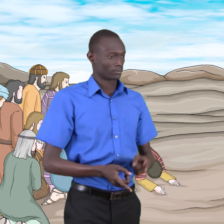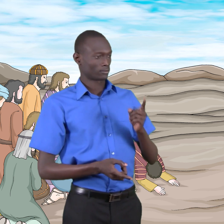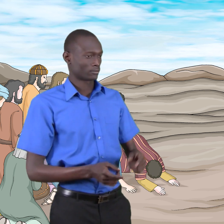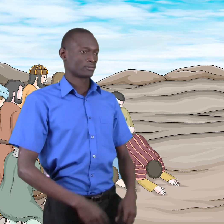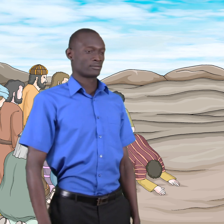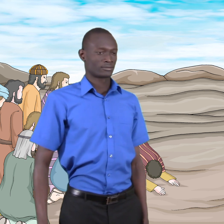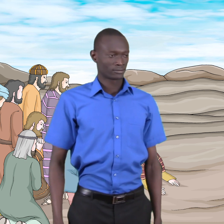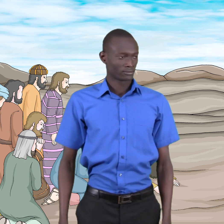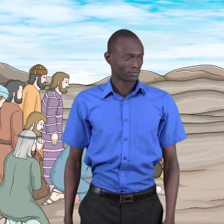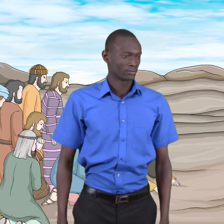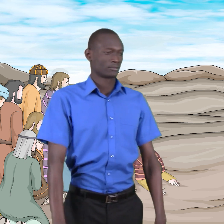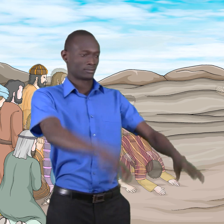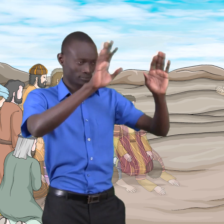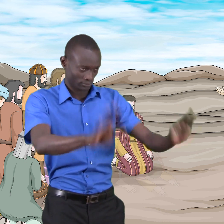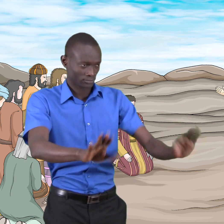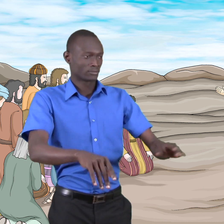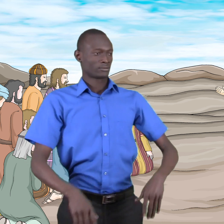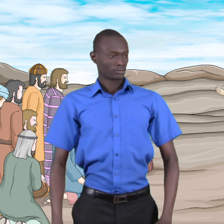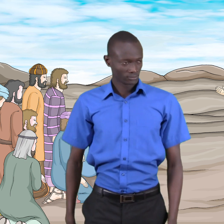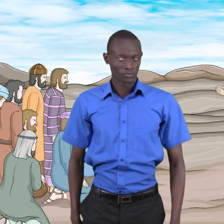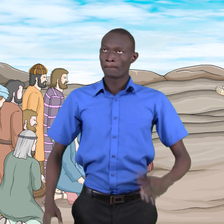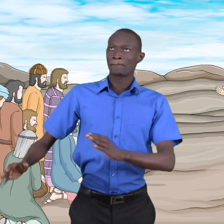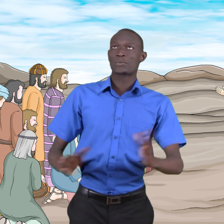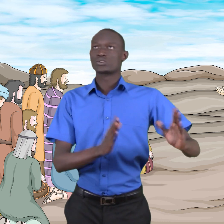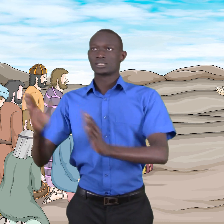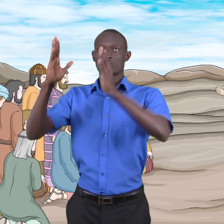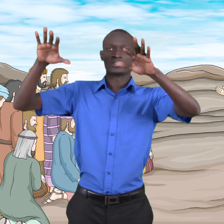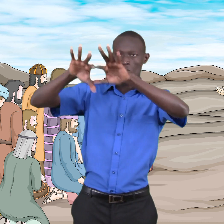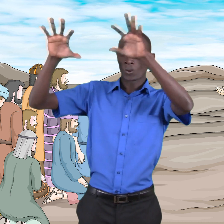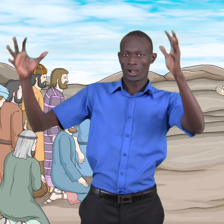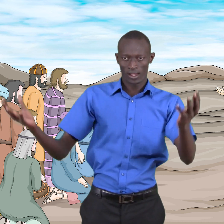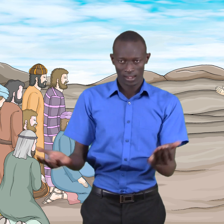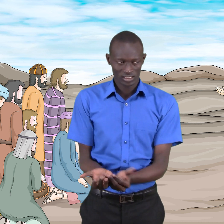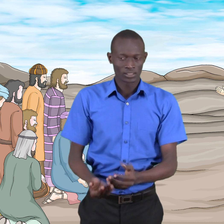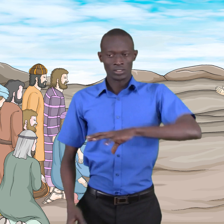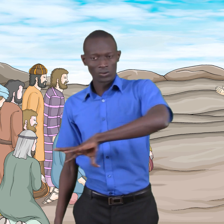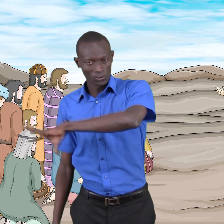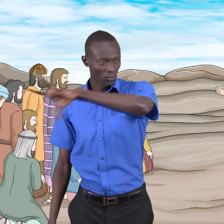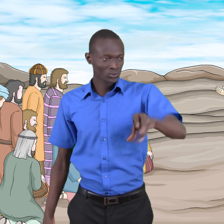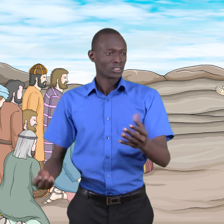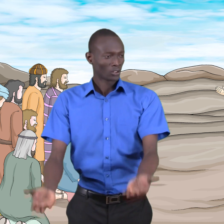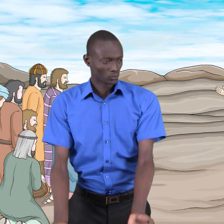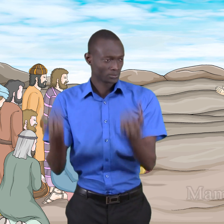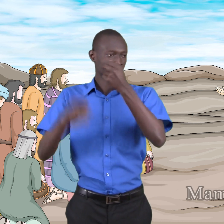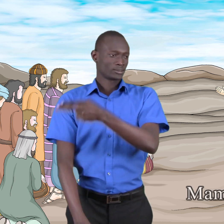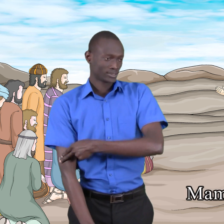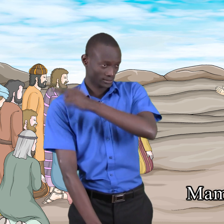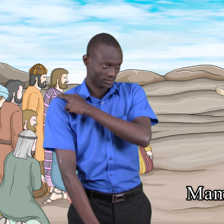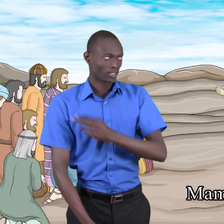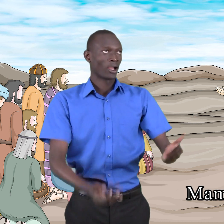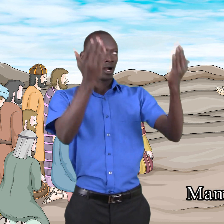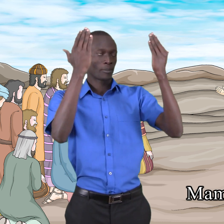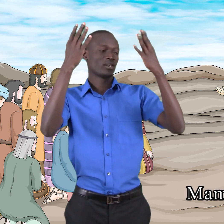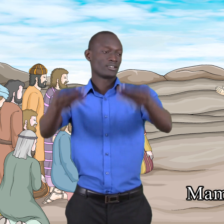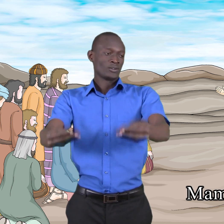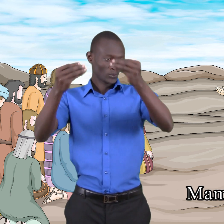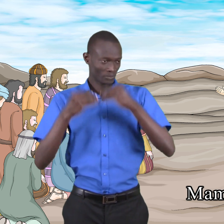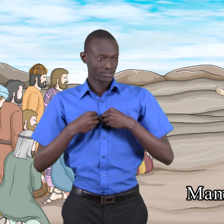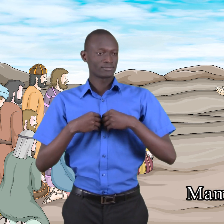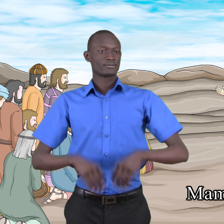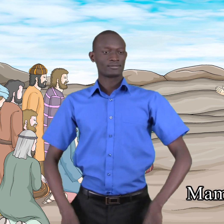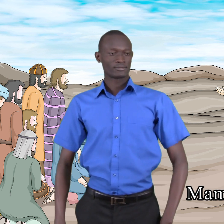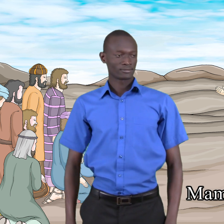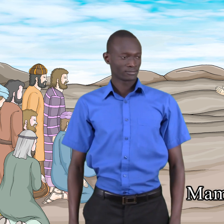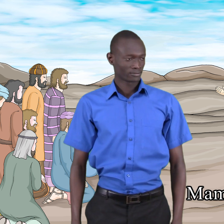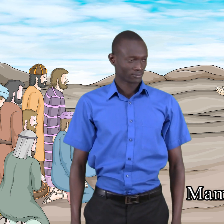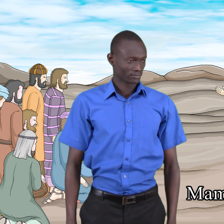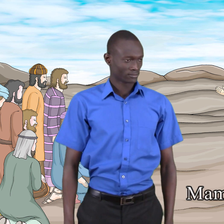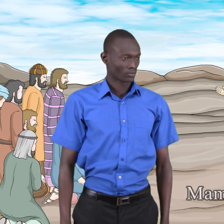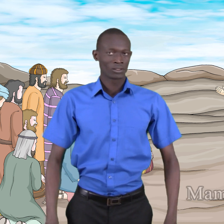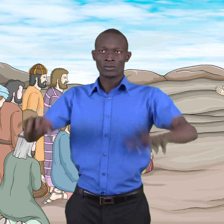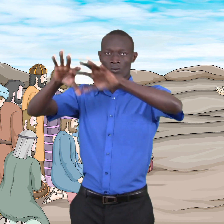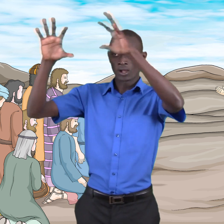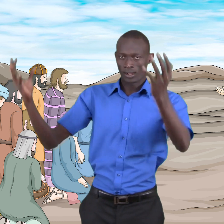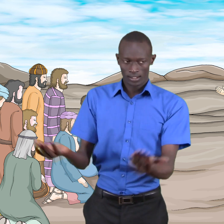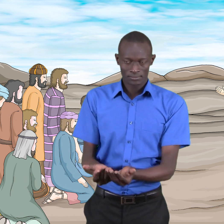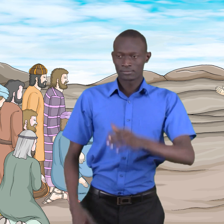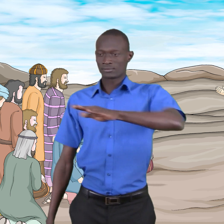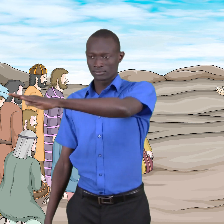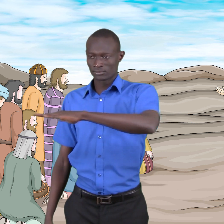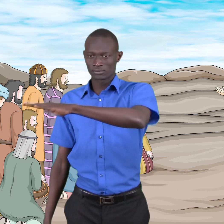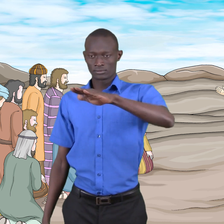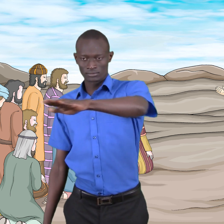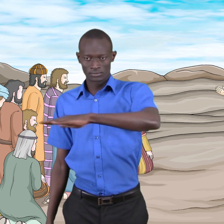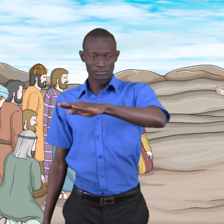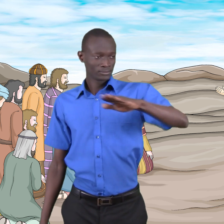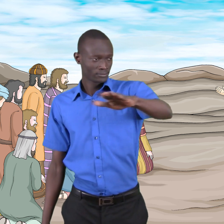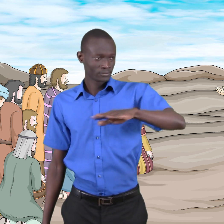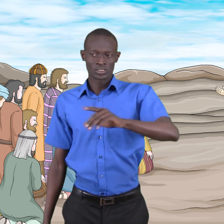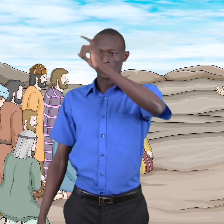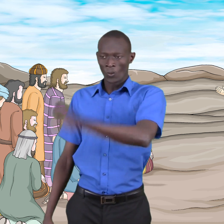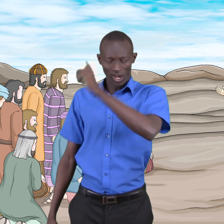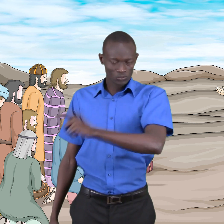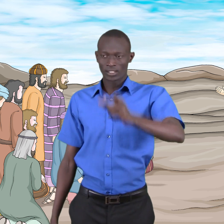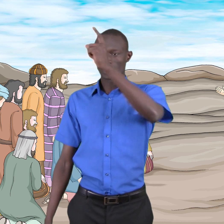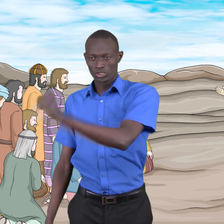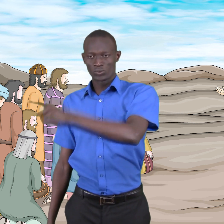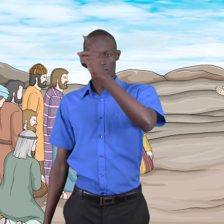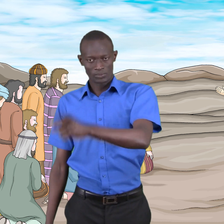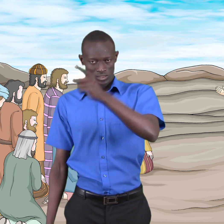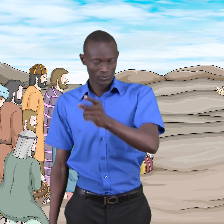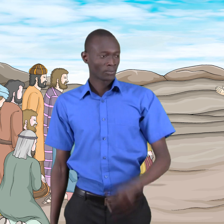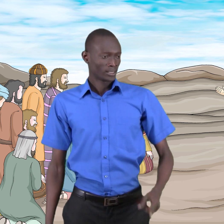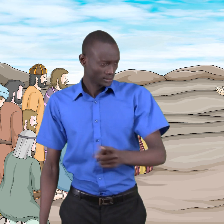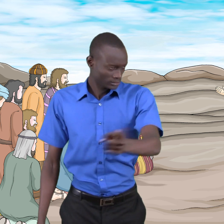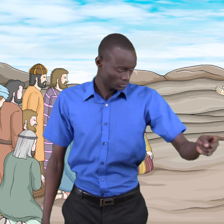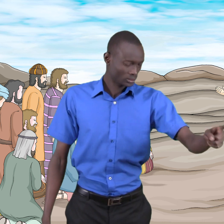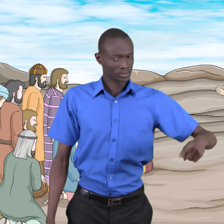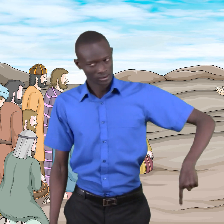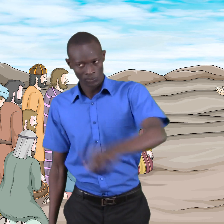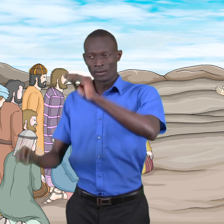Then Jesus came to them and said, “All authority in heaven and on earth has been given to Me.